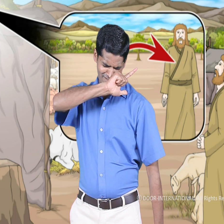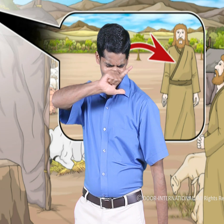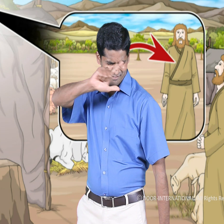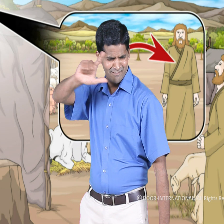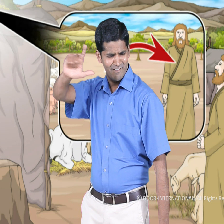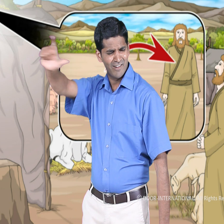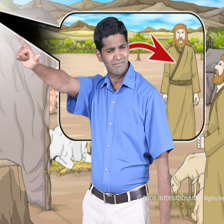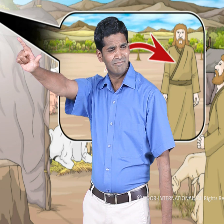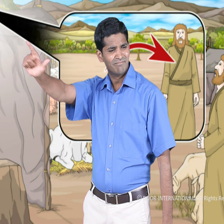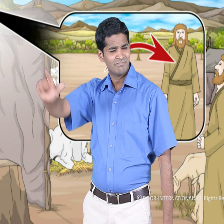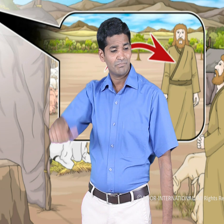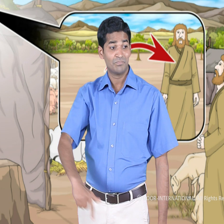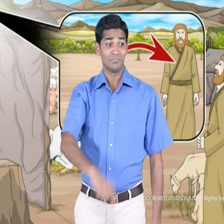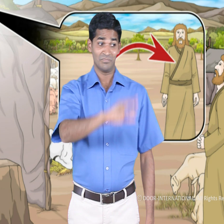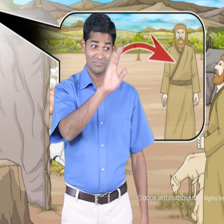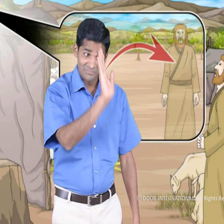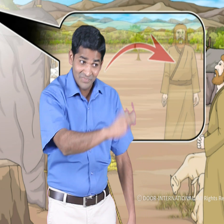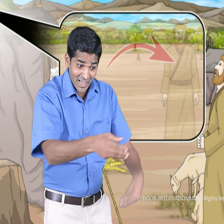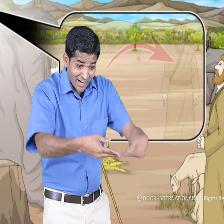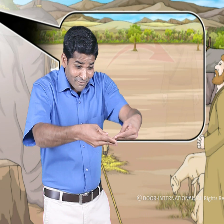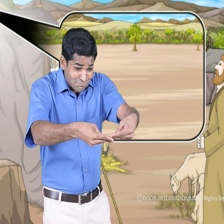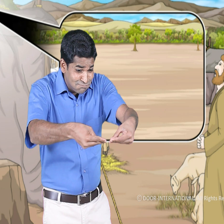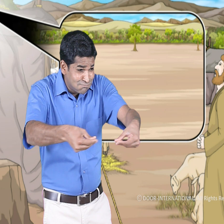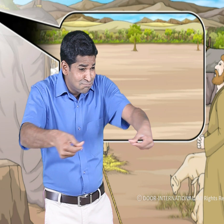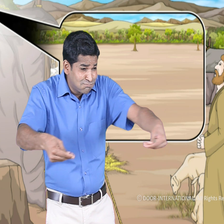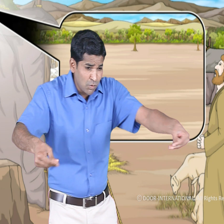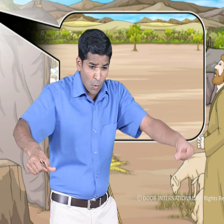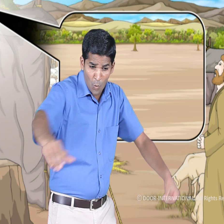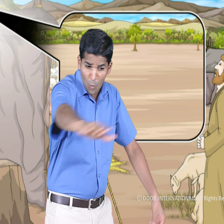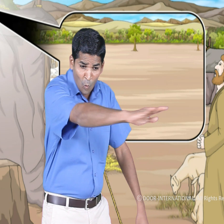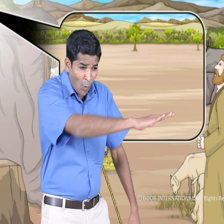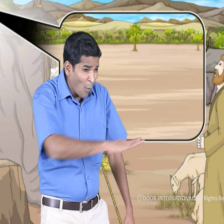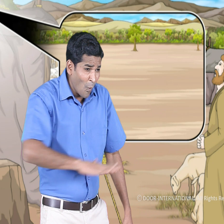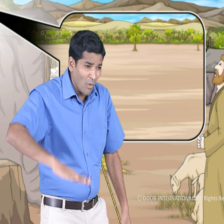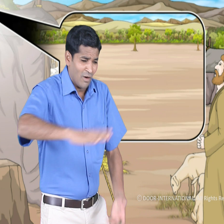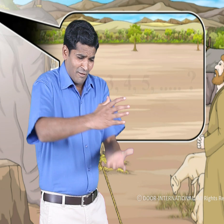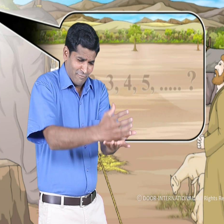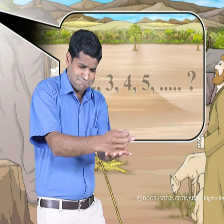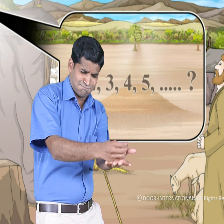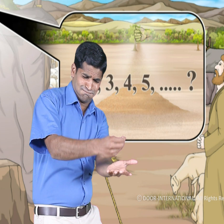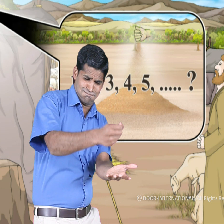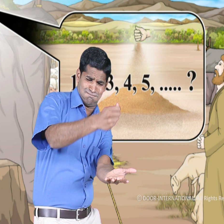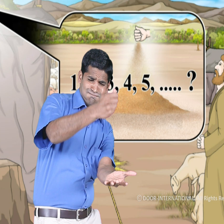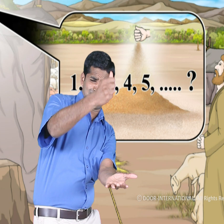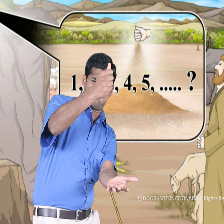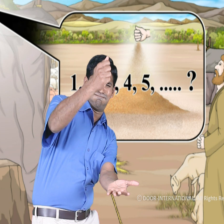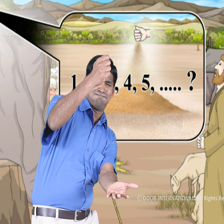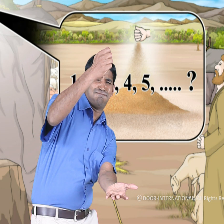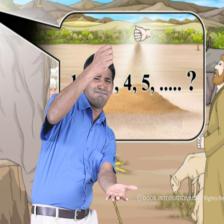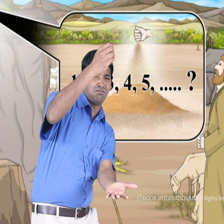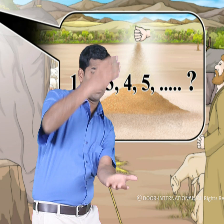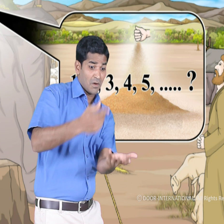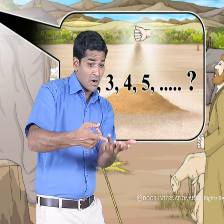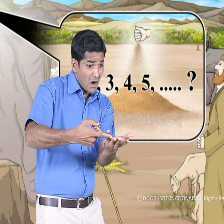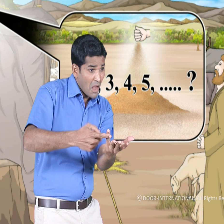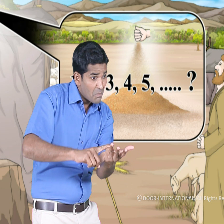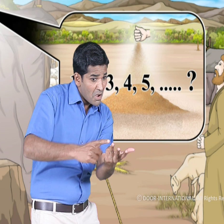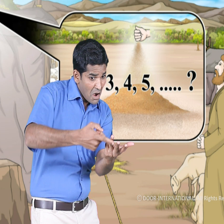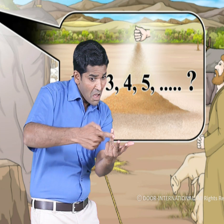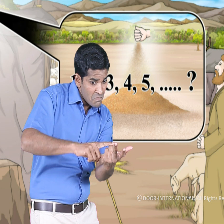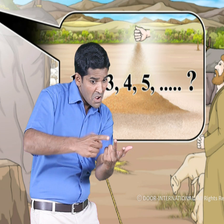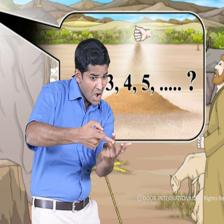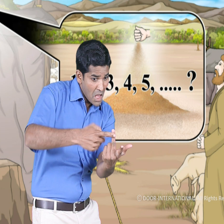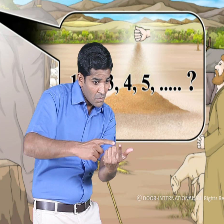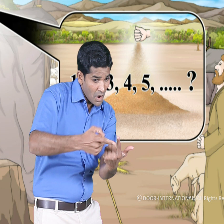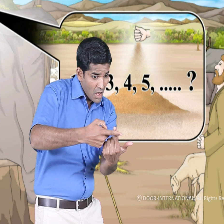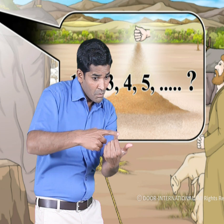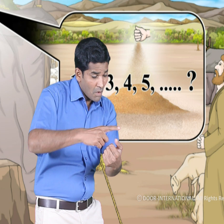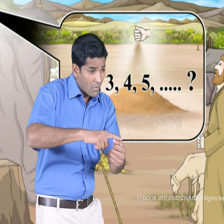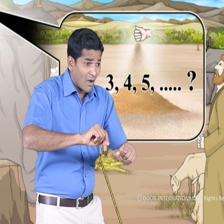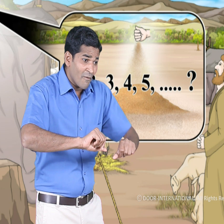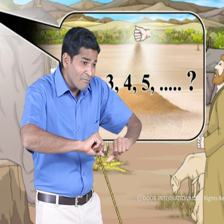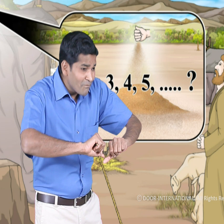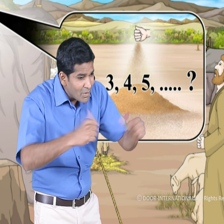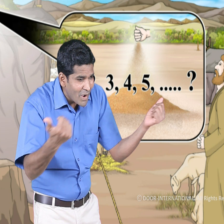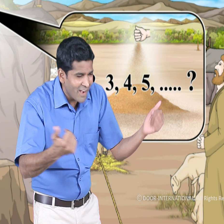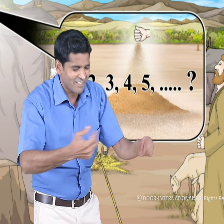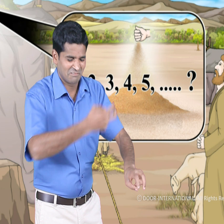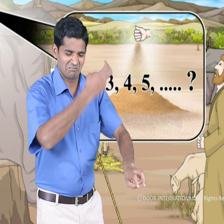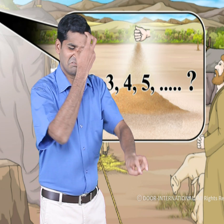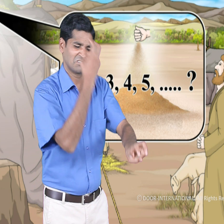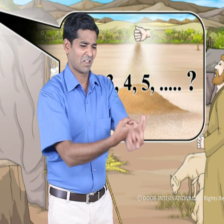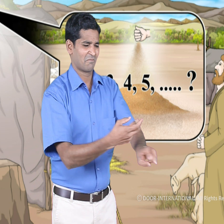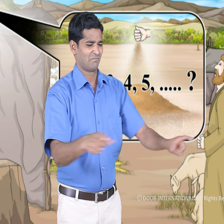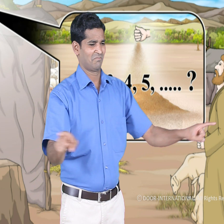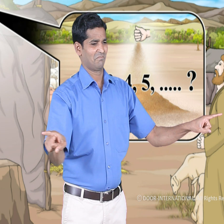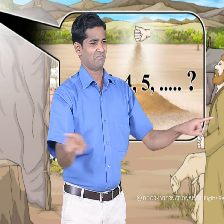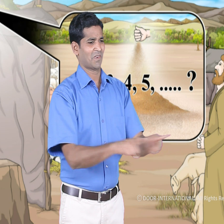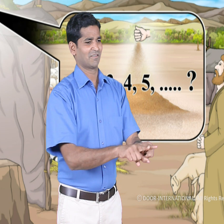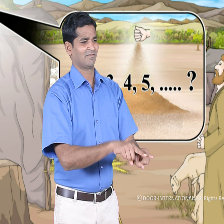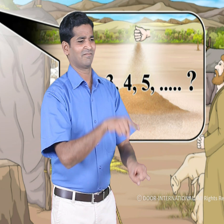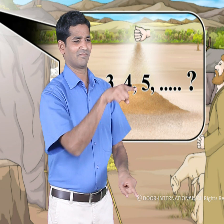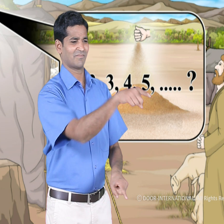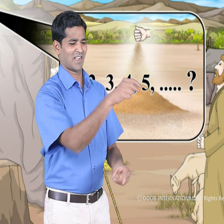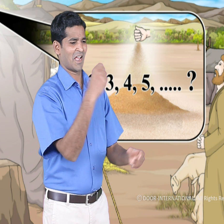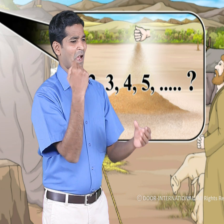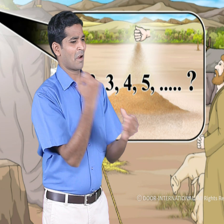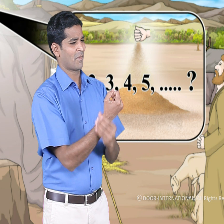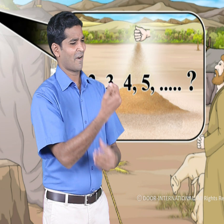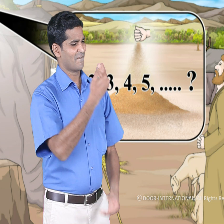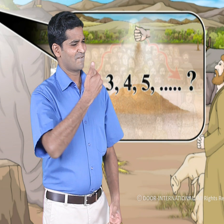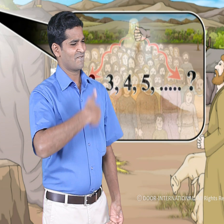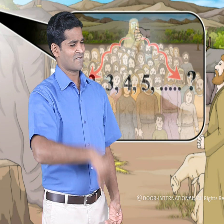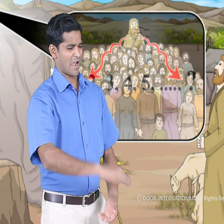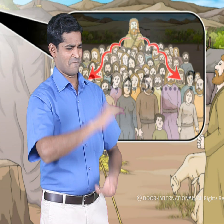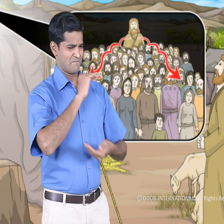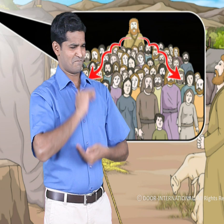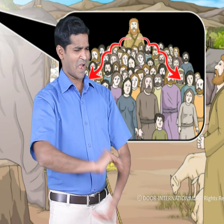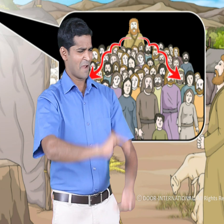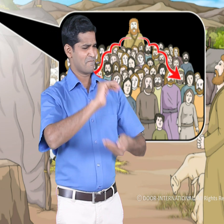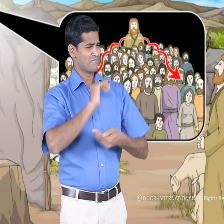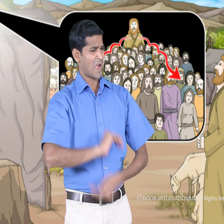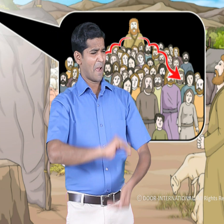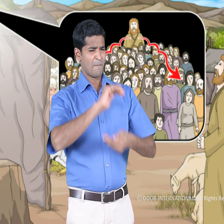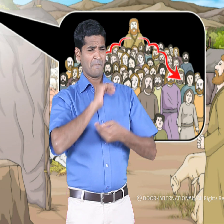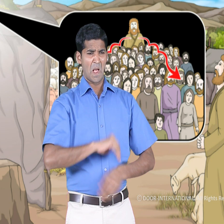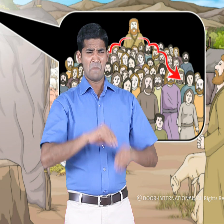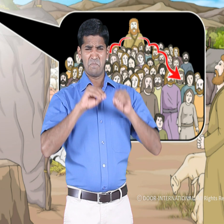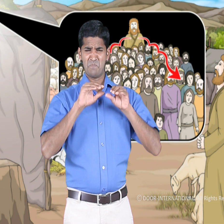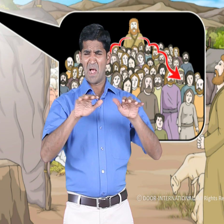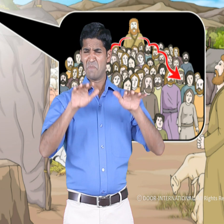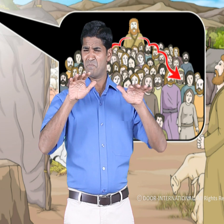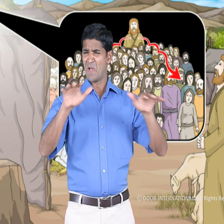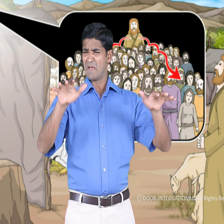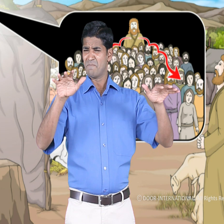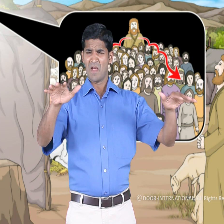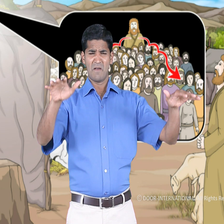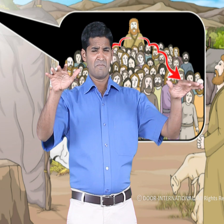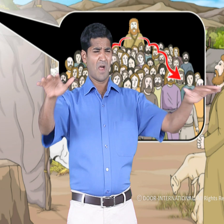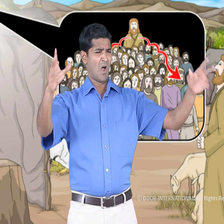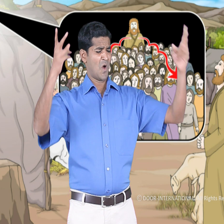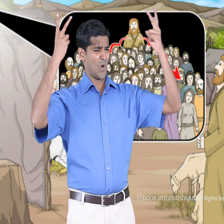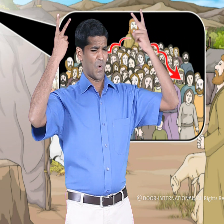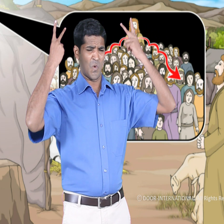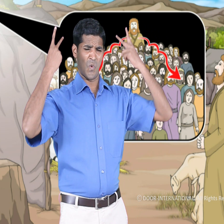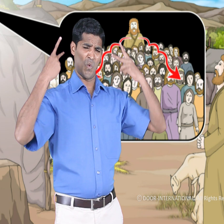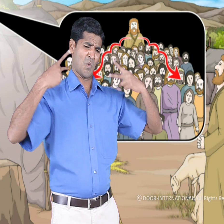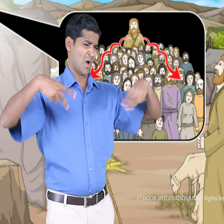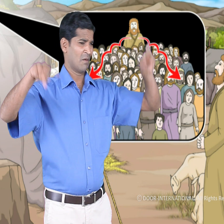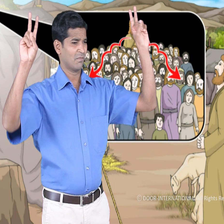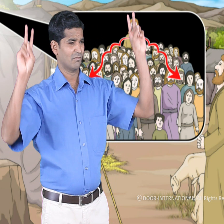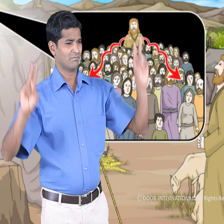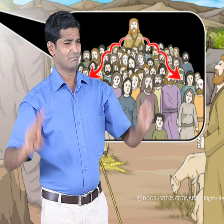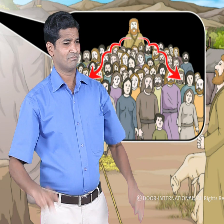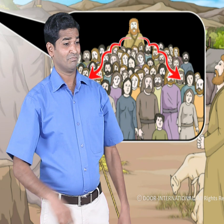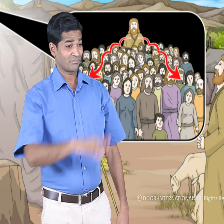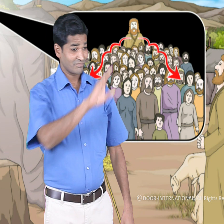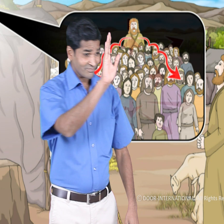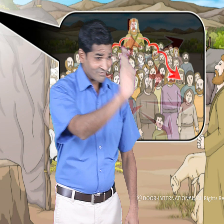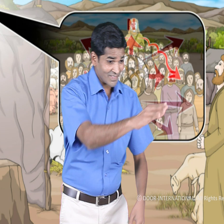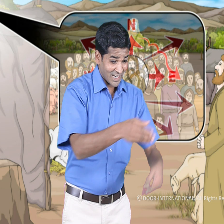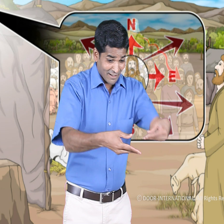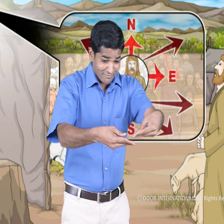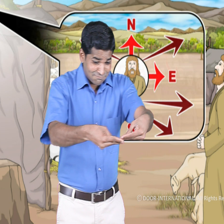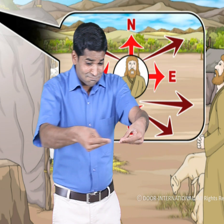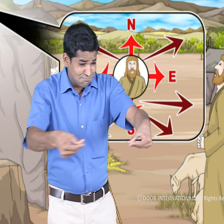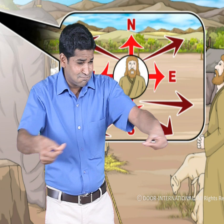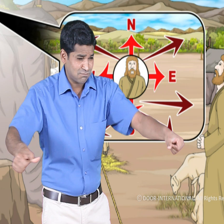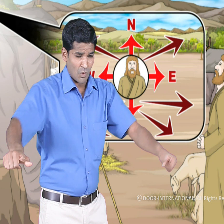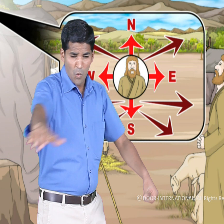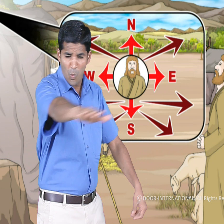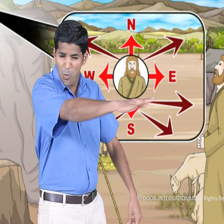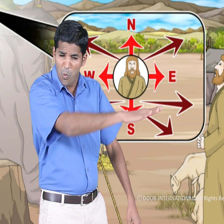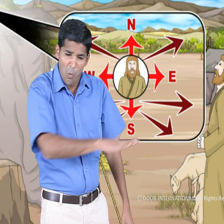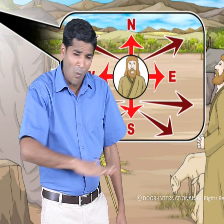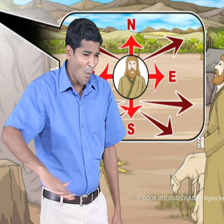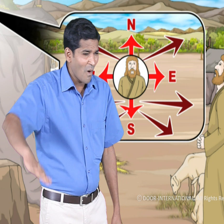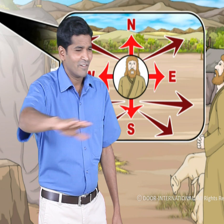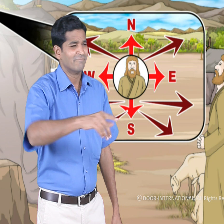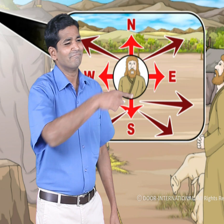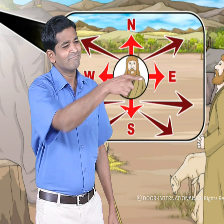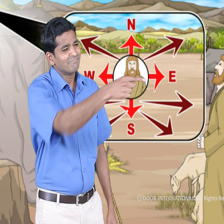I will make your offspring like the dust of the earth, so that if one could count the dust of the earth, then your offspring could be counted.